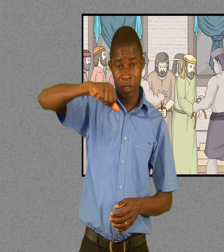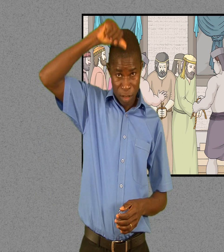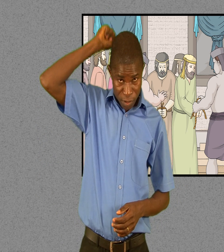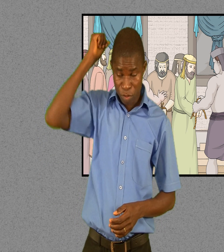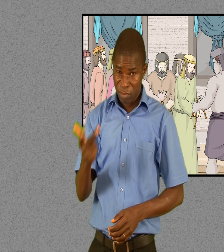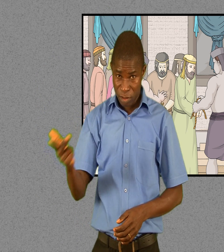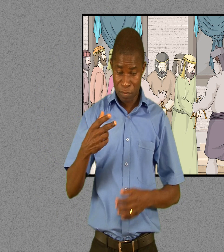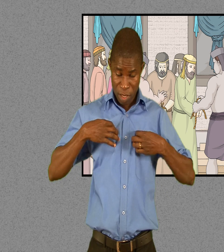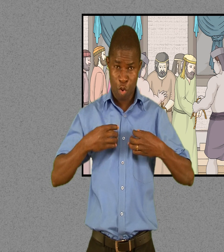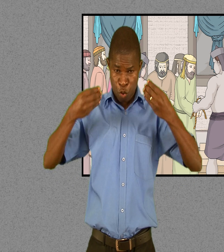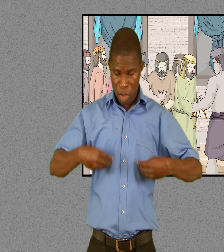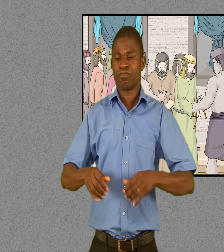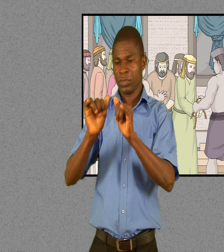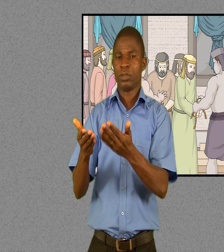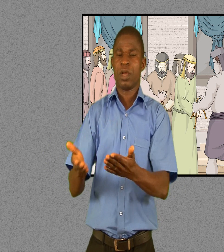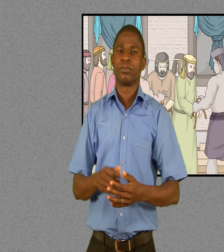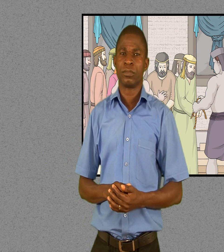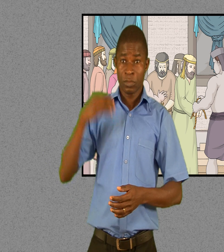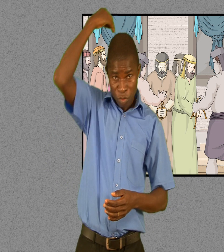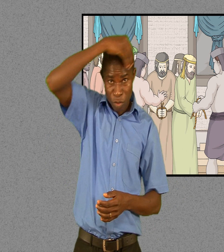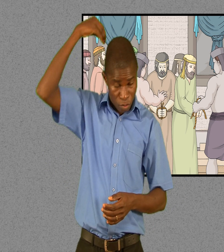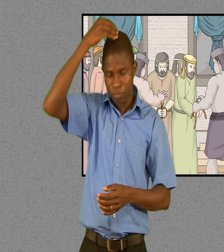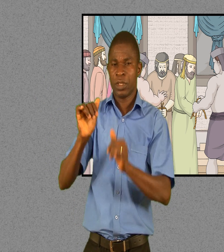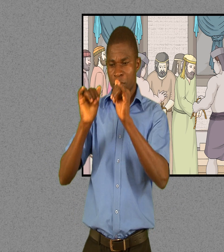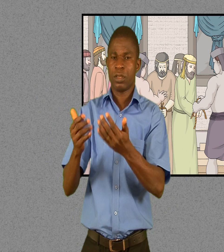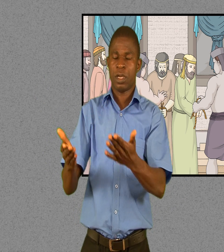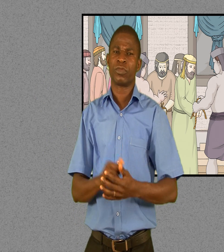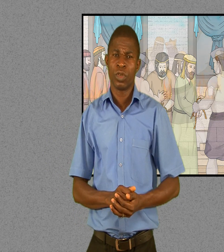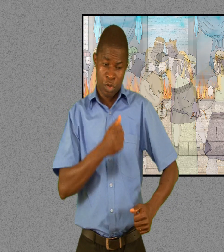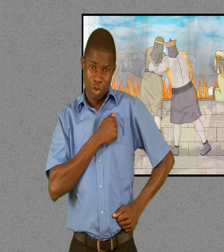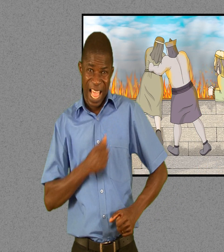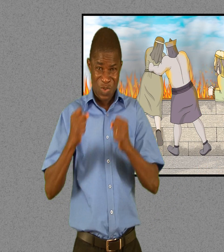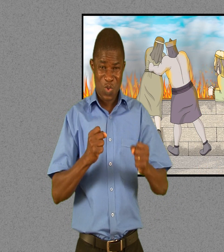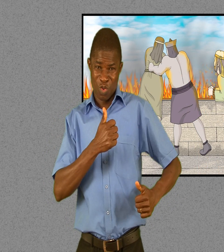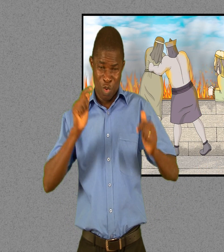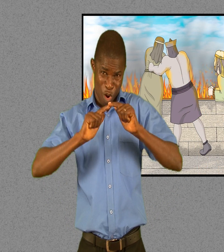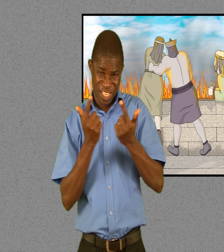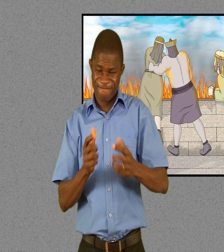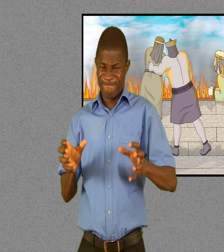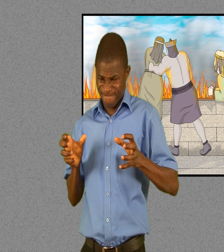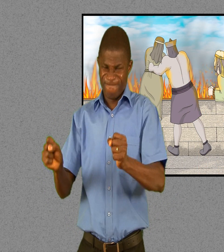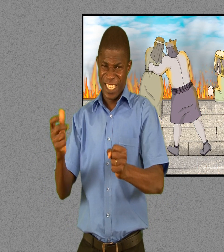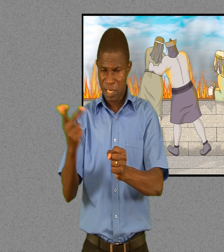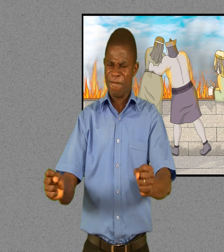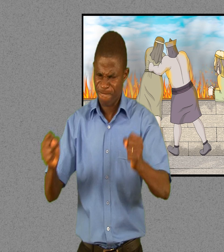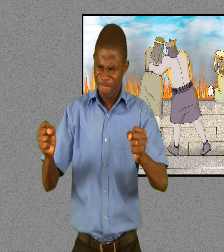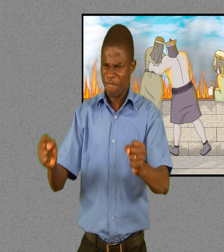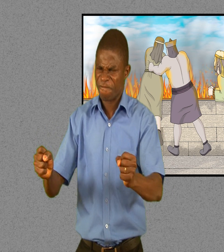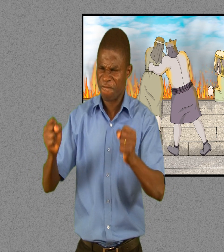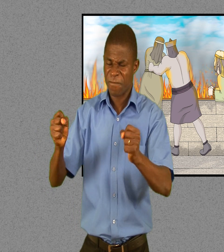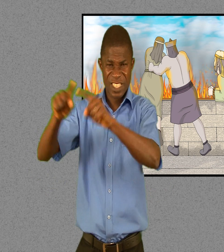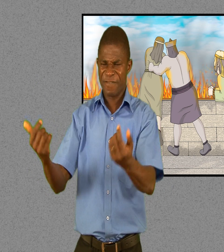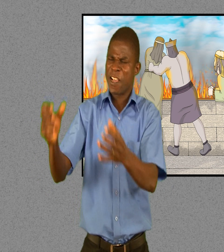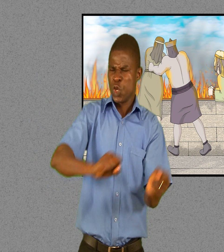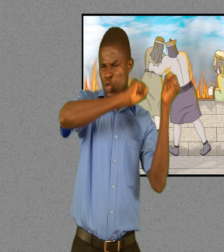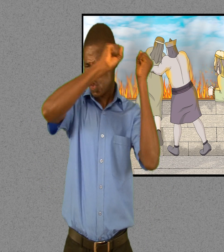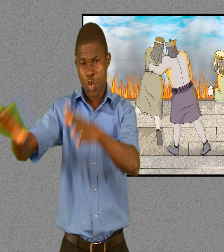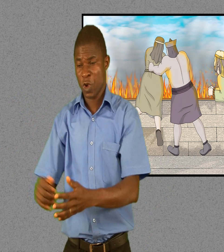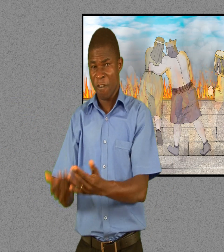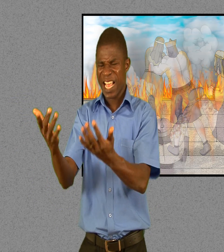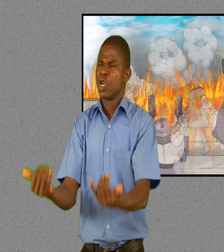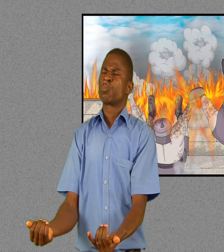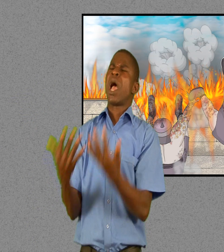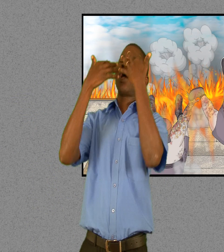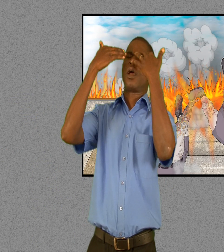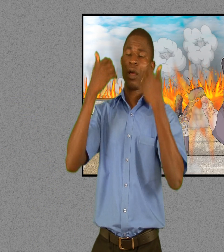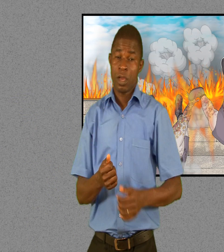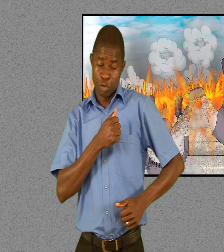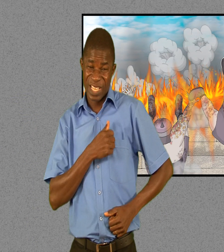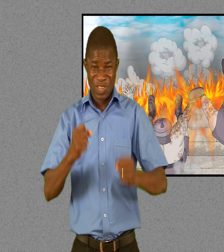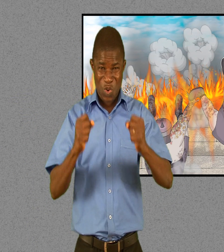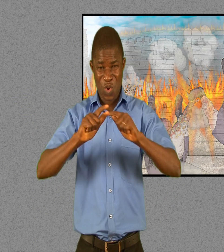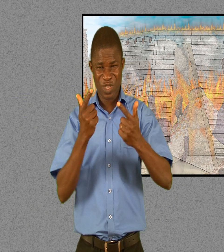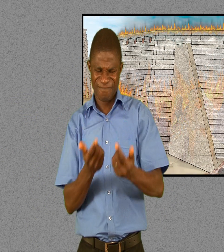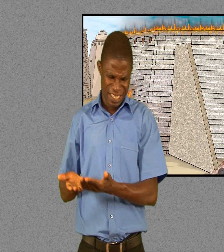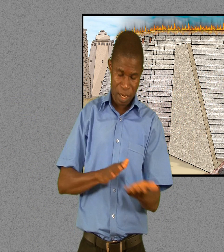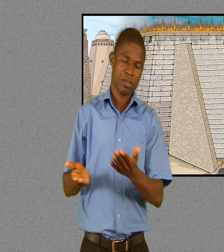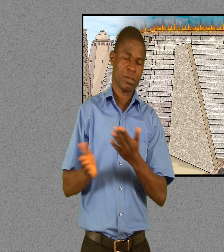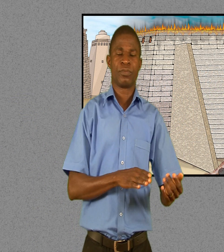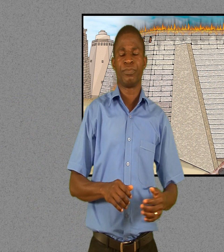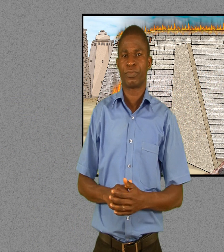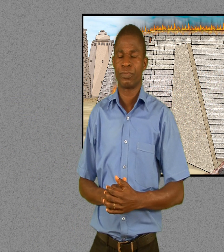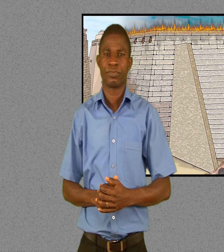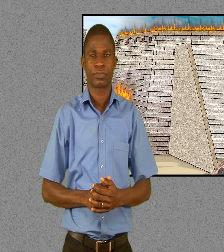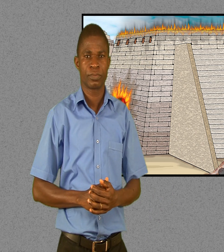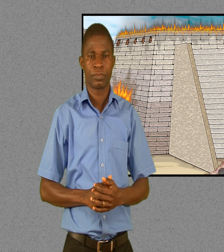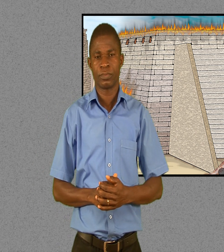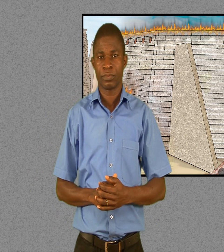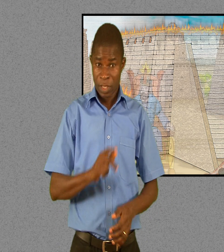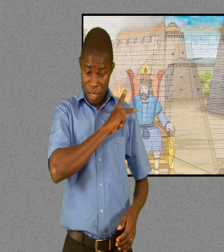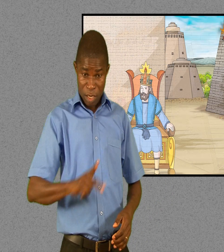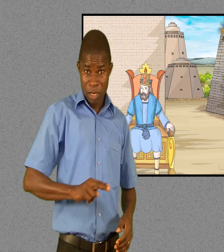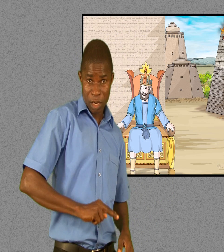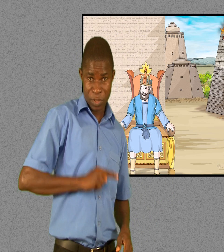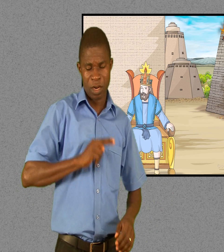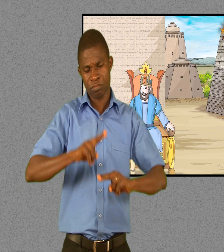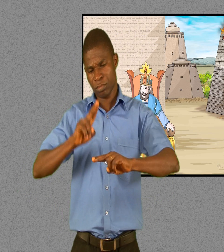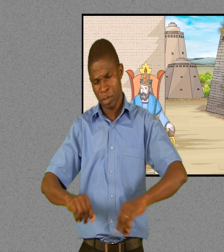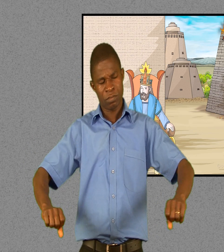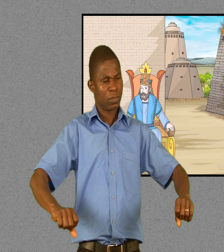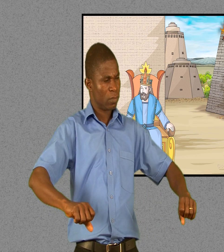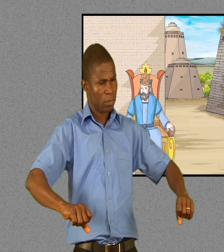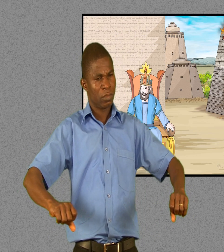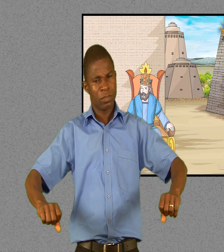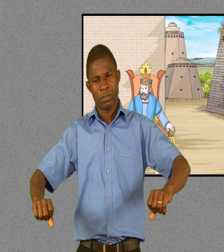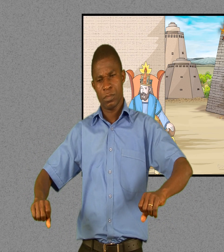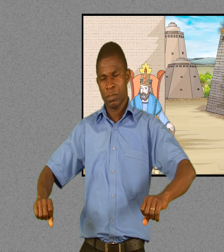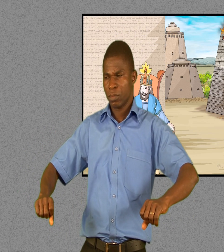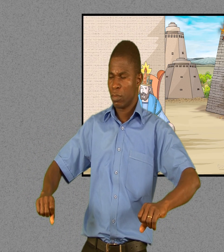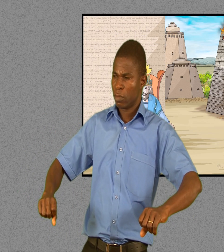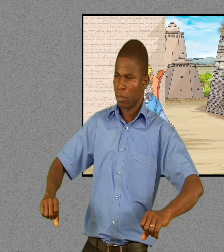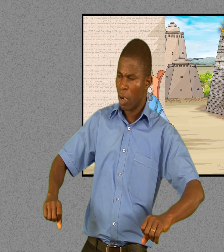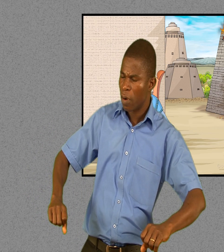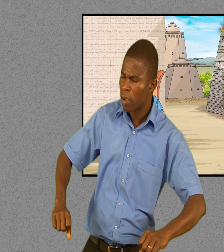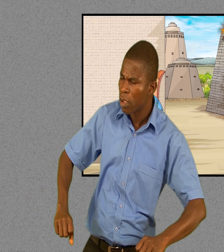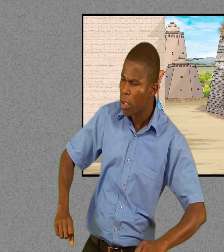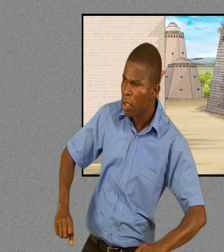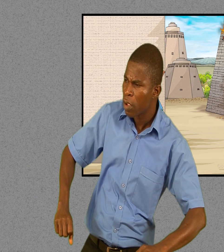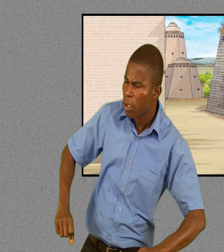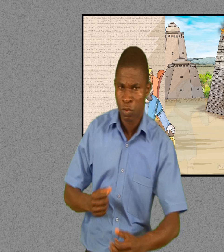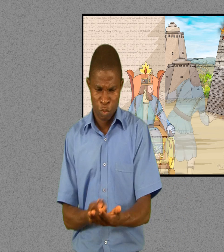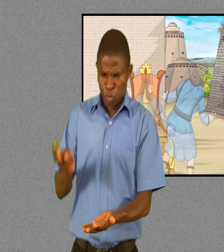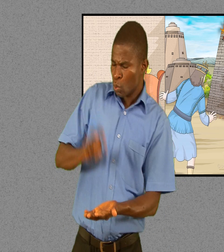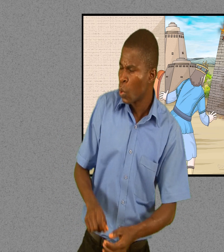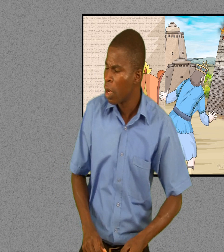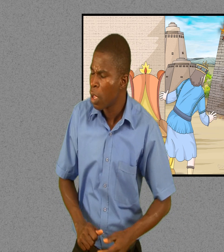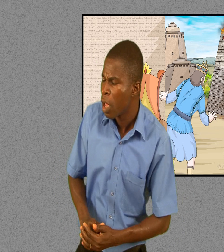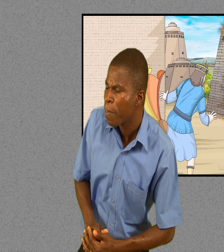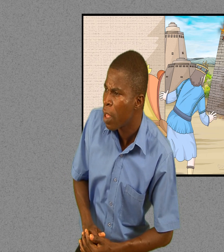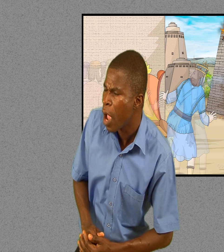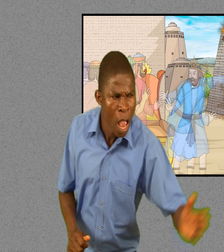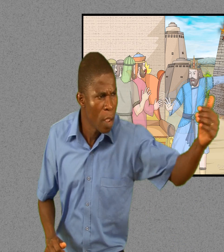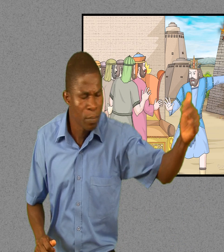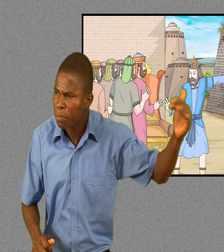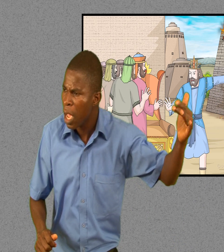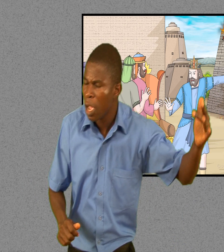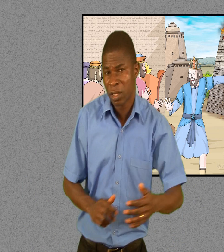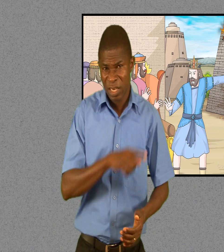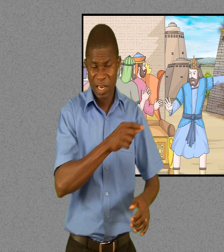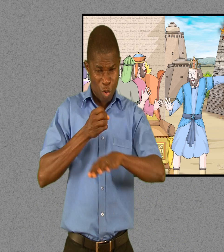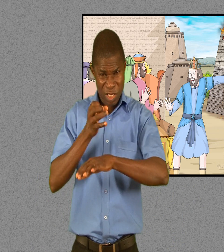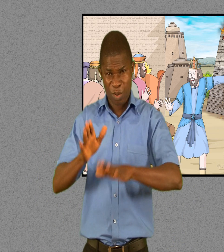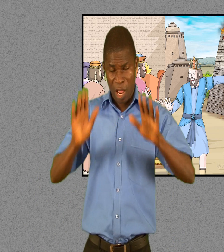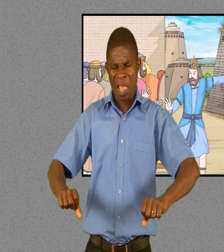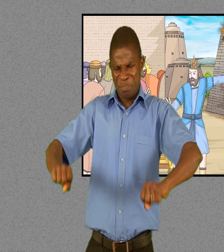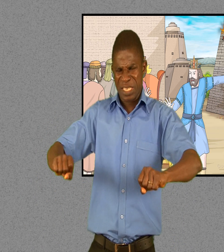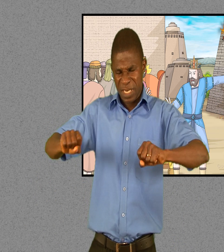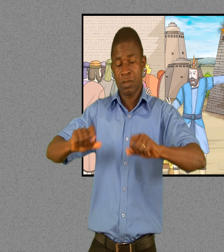And these three men, Shadrach, Meshach, and Abednego, firmly bound, fell into the blazing fiery furnace.